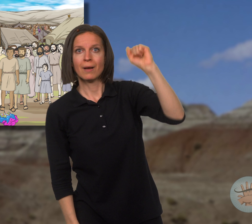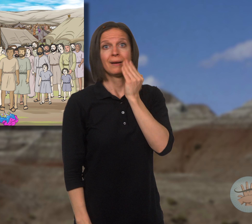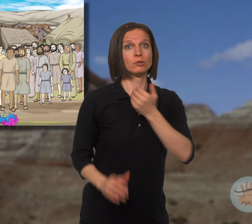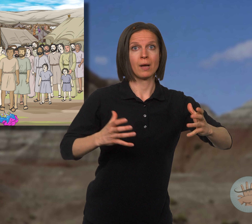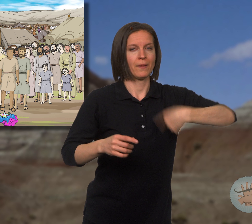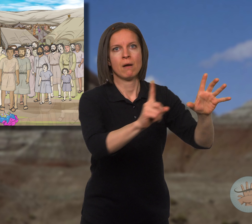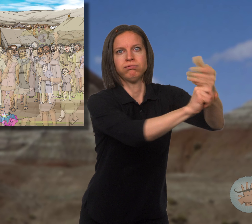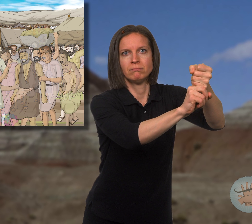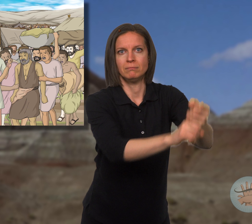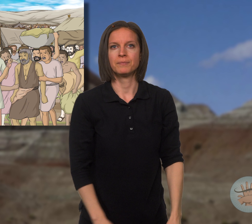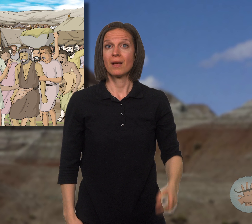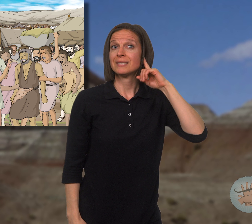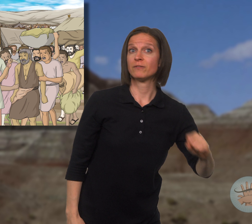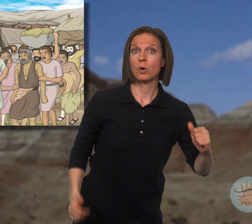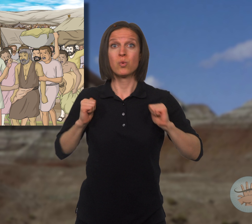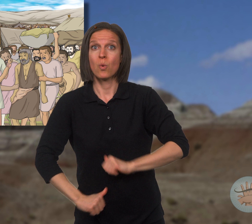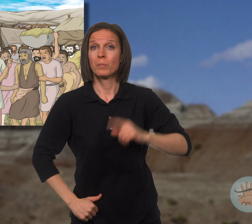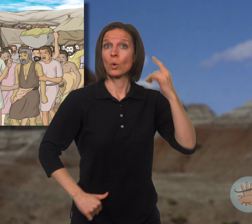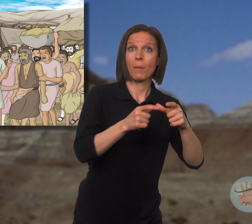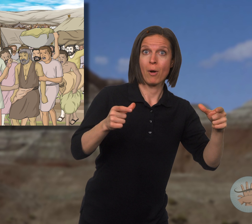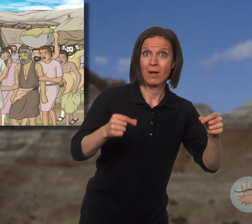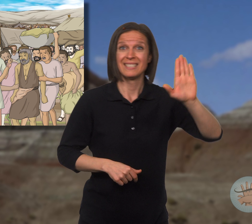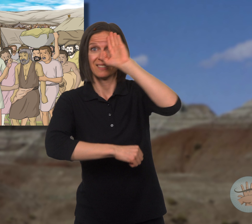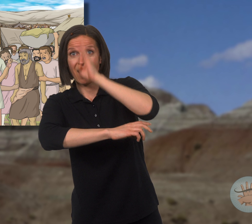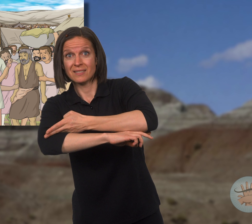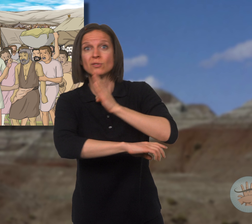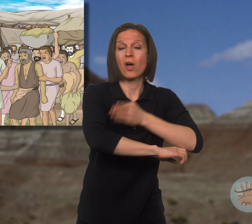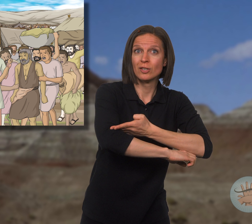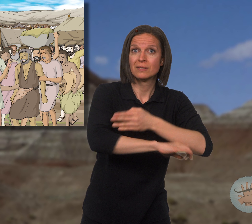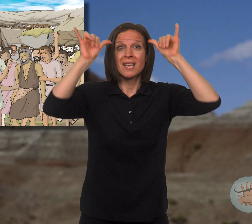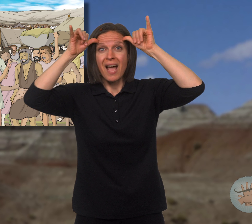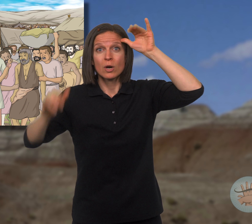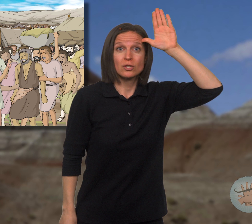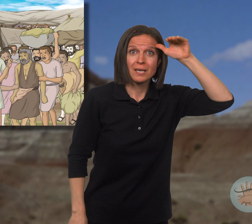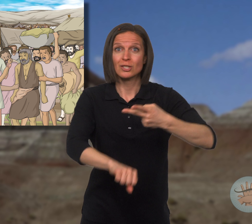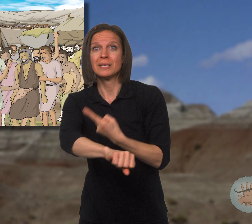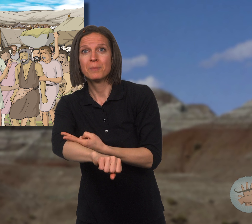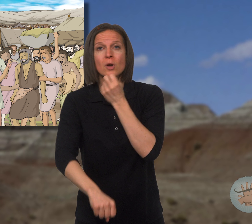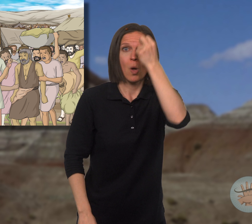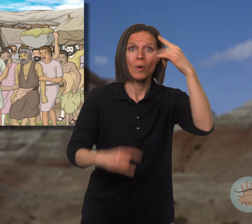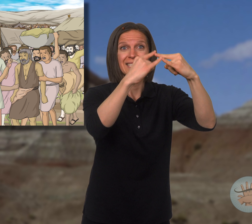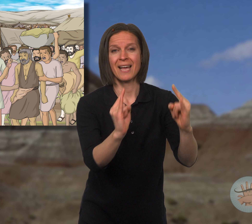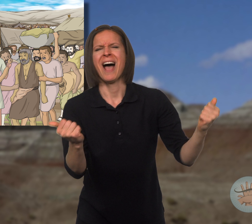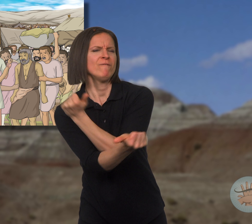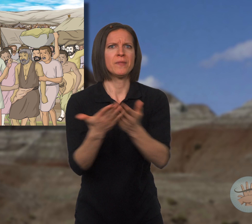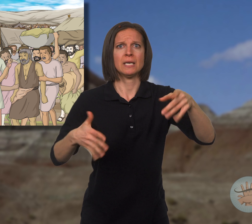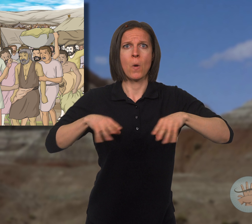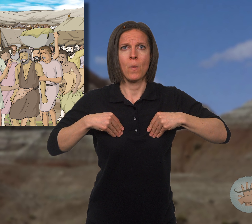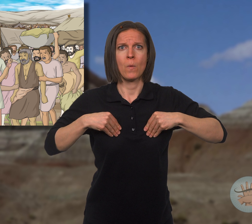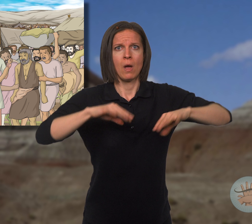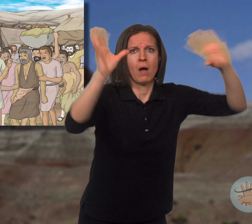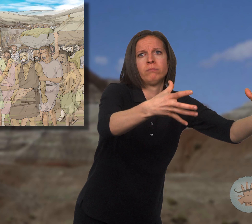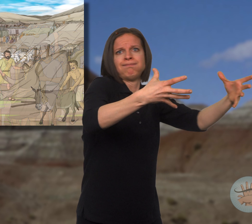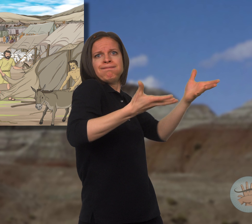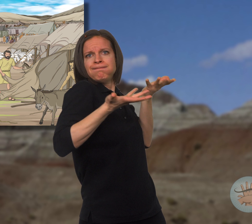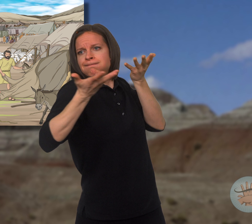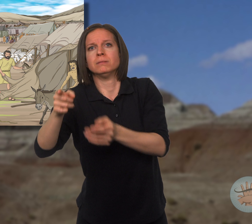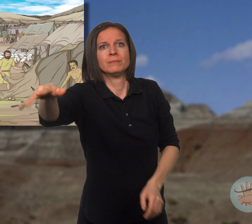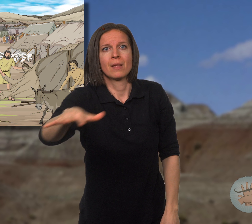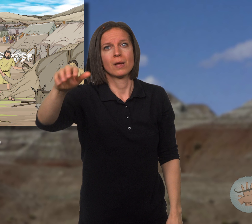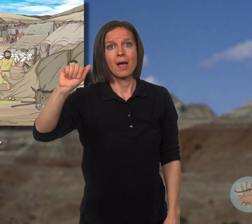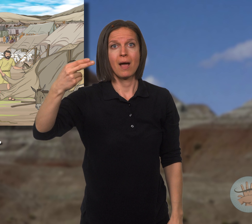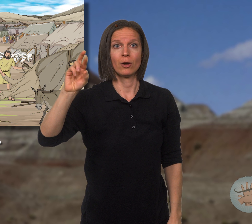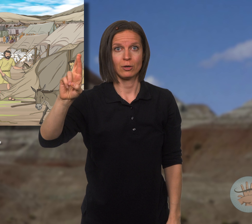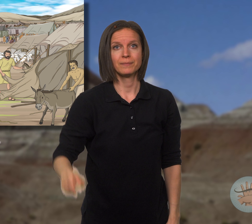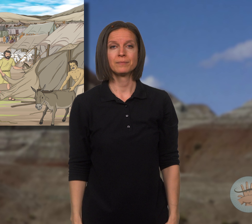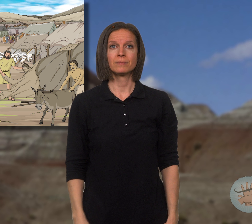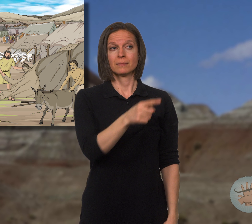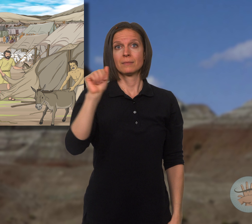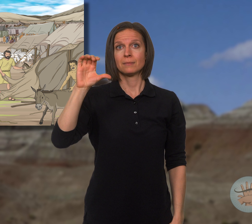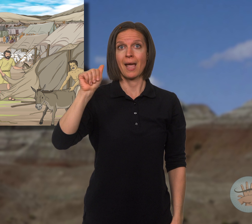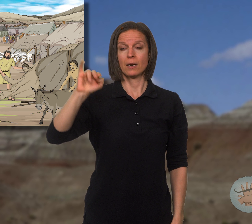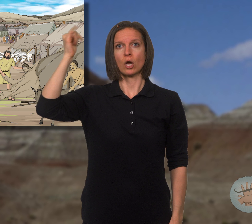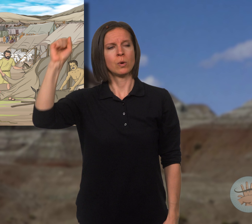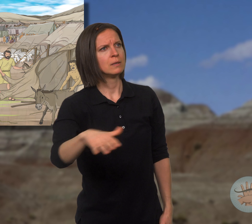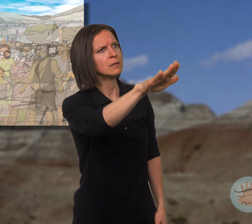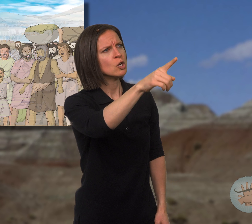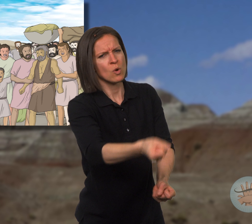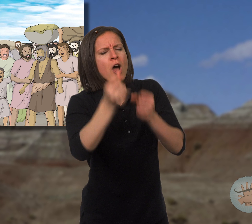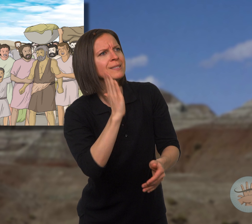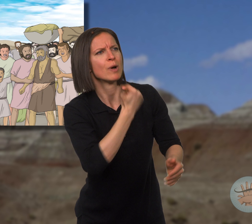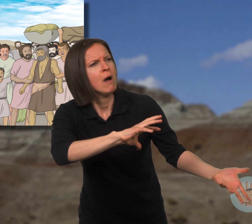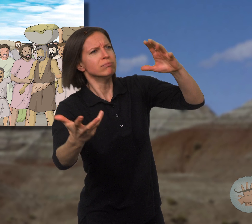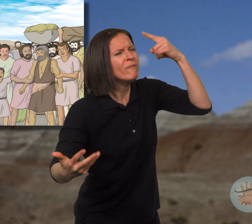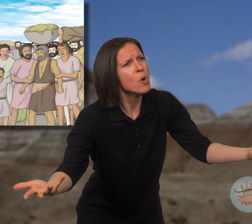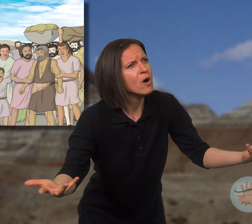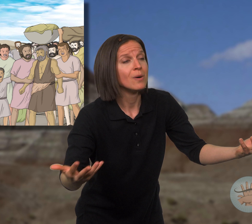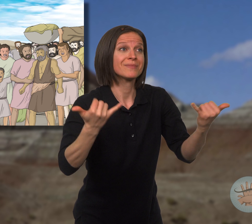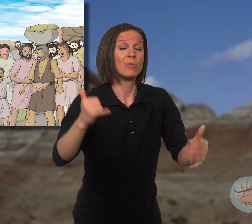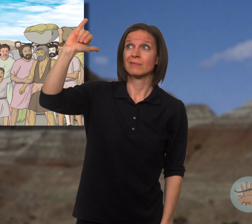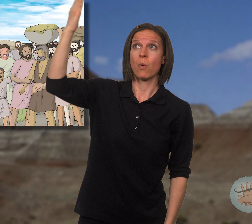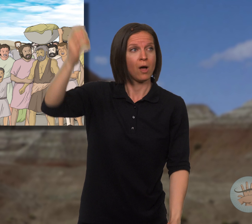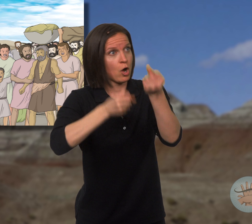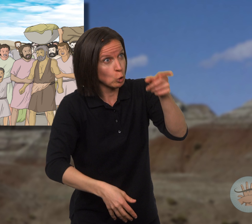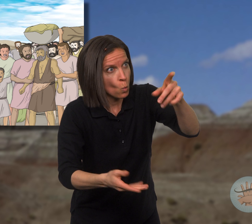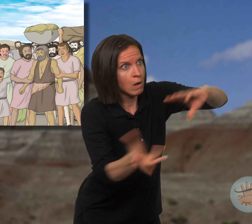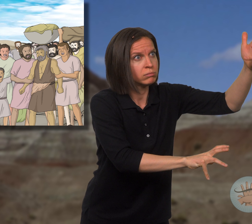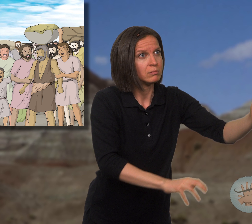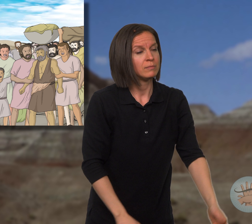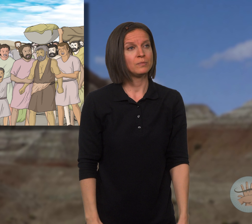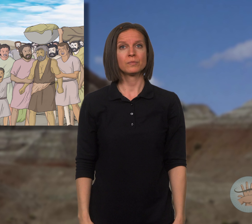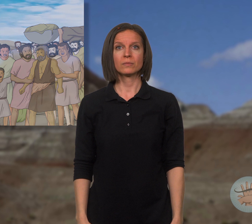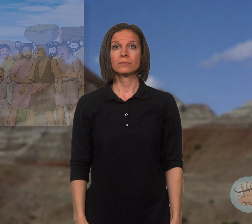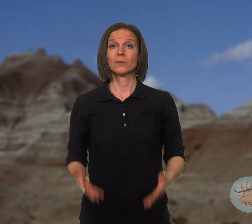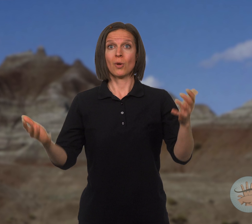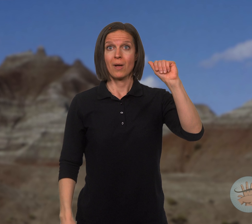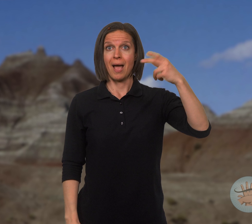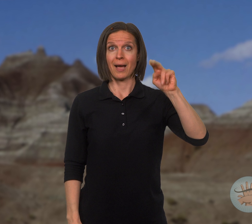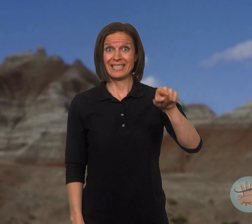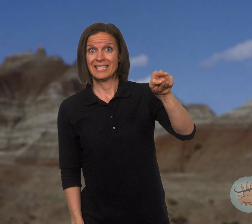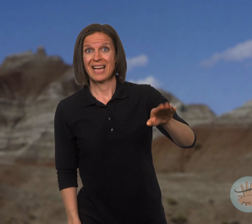Then Joshua, together with all Israel, took Achan son of Zerah, the silver, the cloak, the bar of gold, his sons and daughters, his oxen and donkeys and sheep, his tent, and everything else he owned, and brought them to the Valley of Achor.